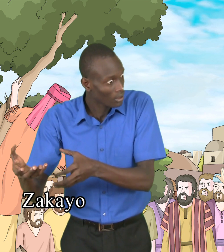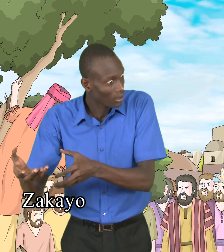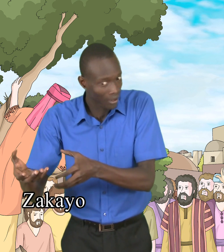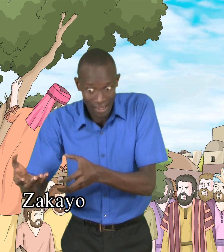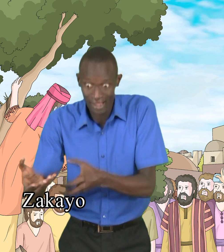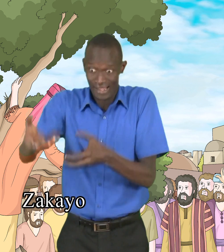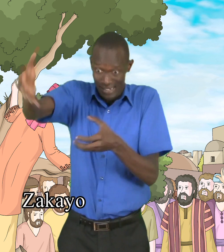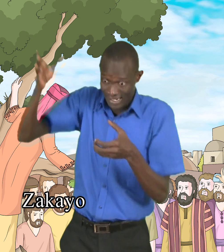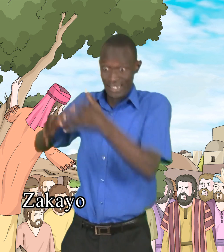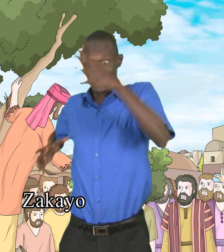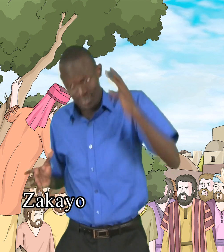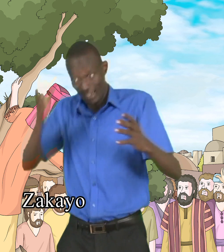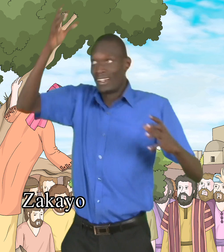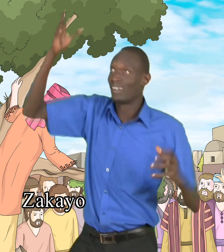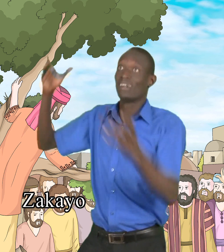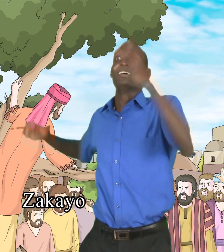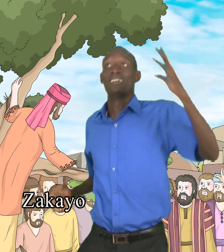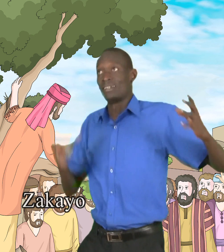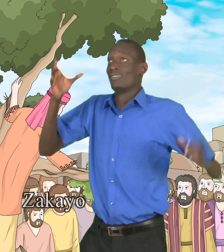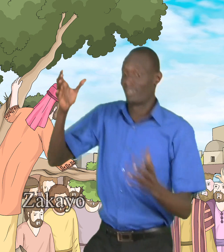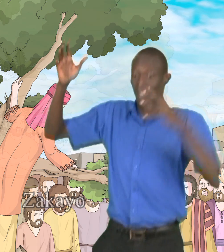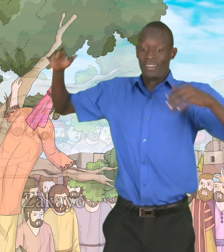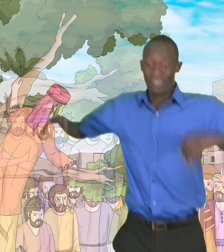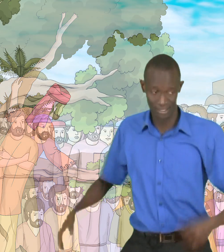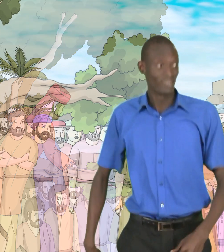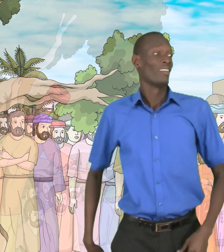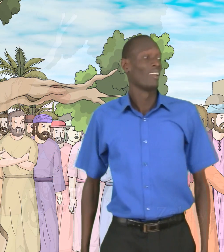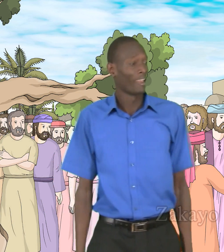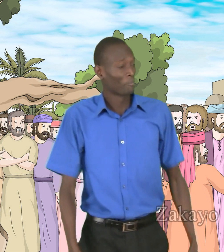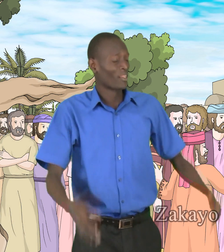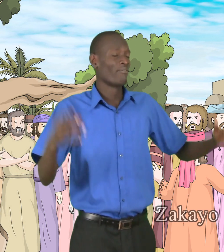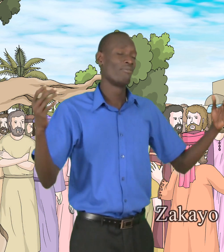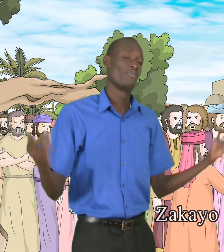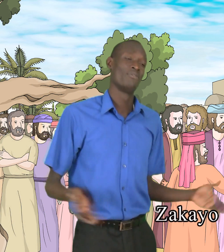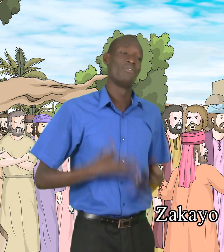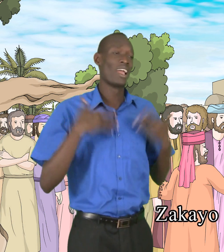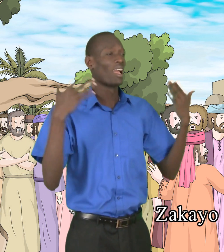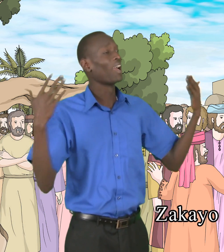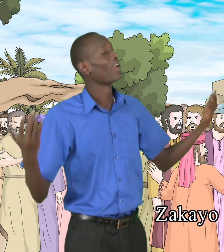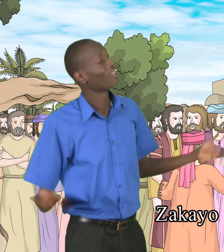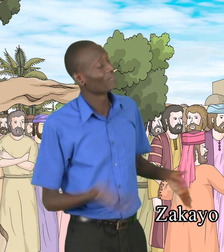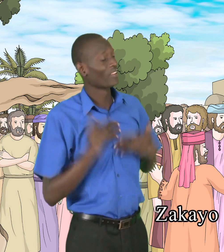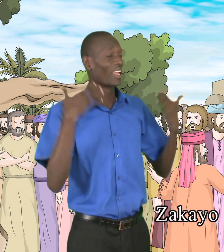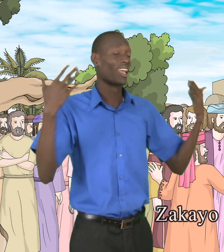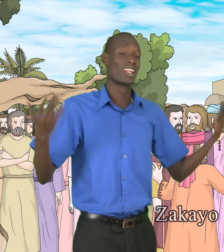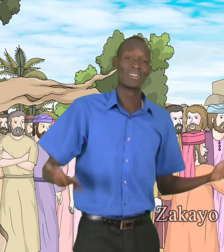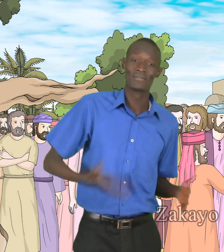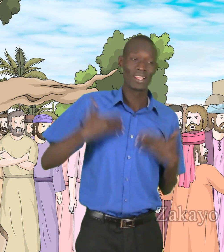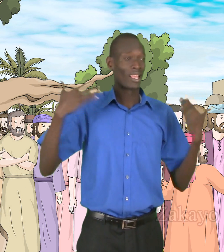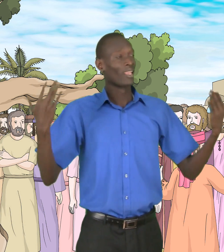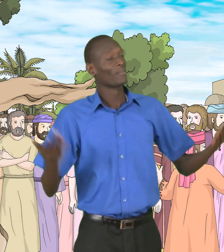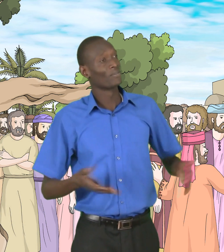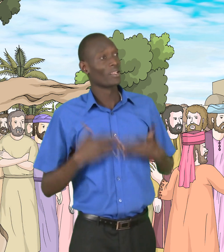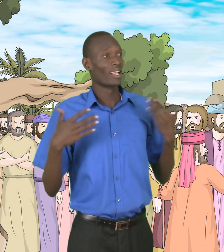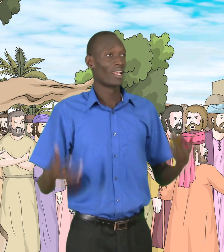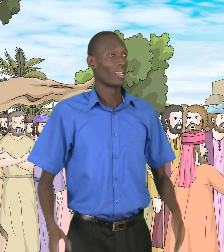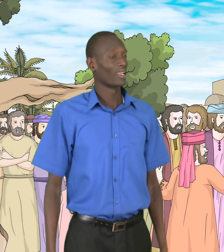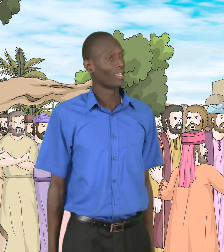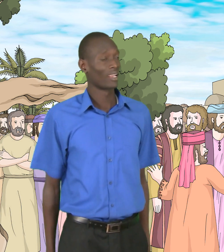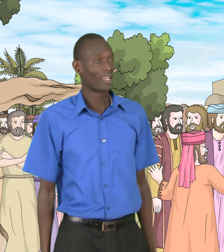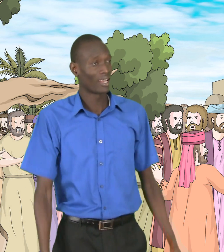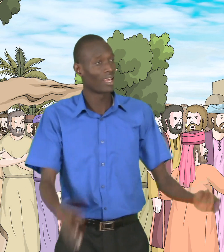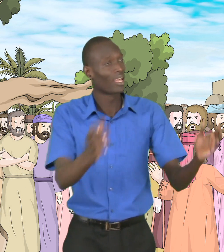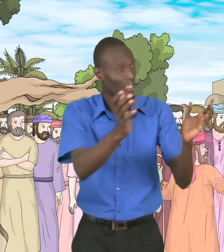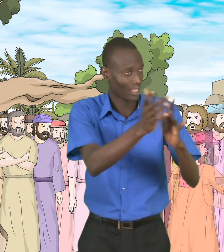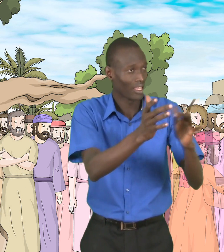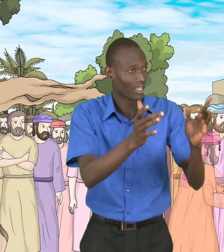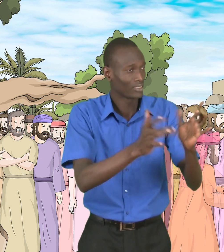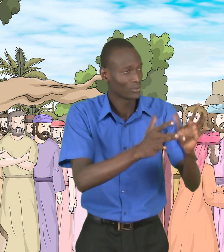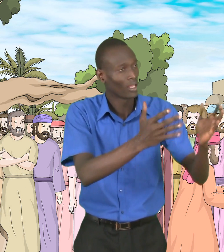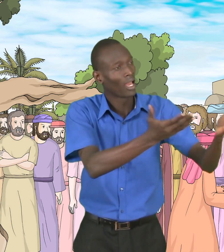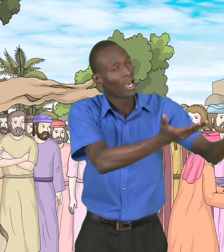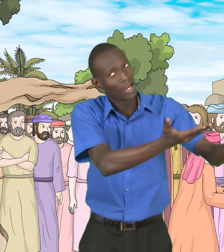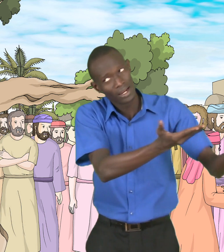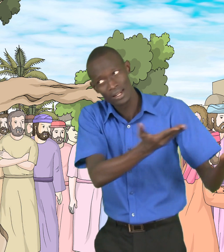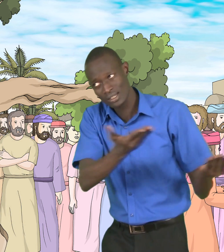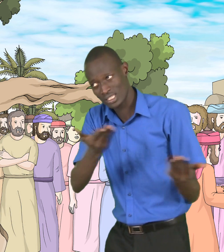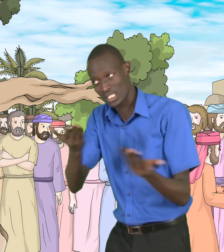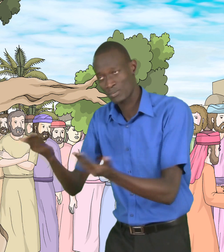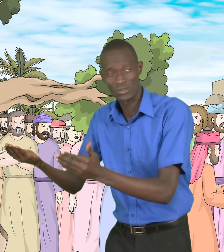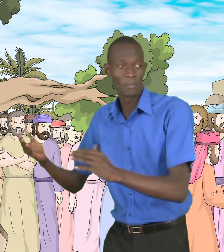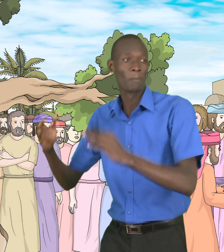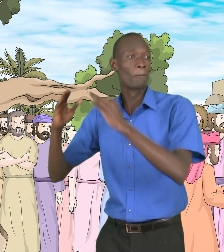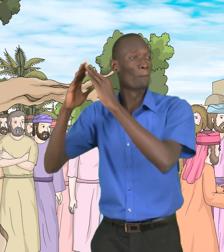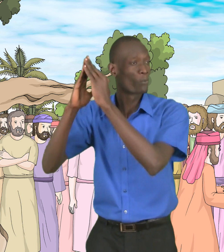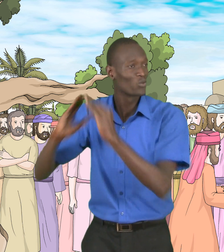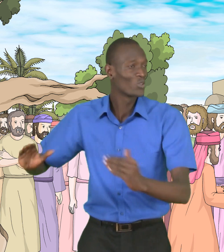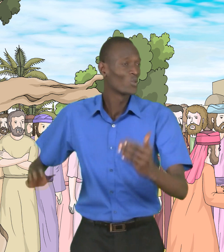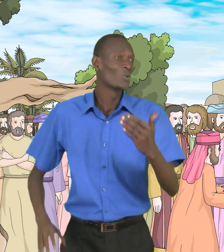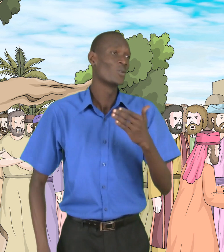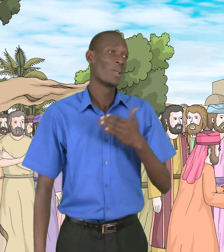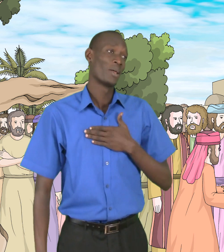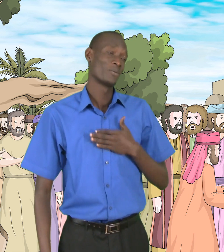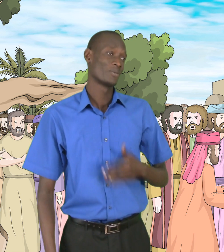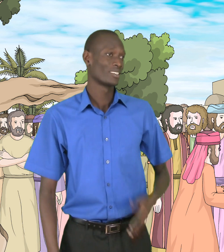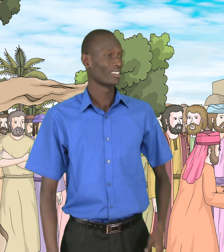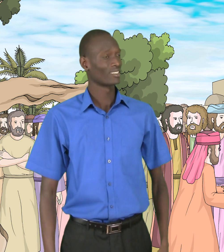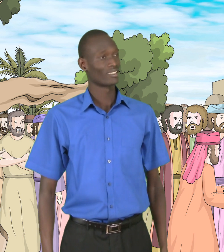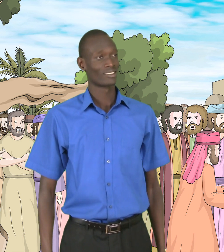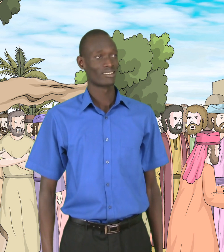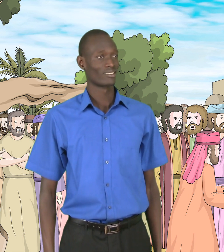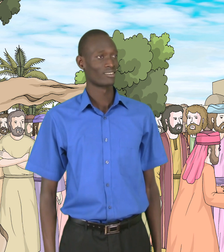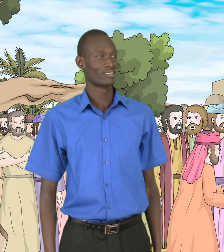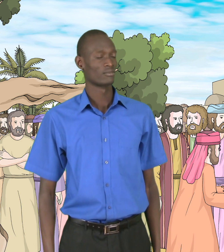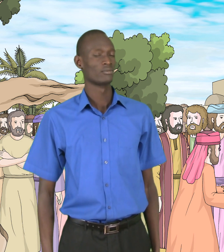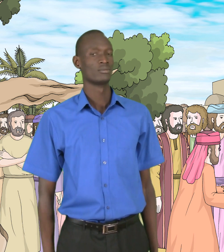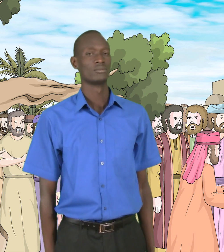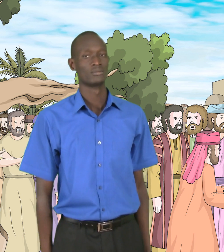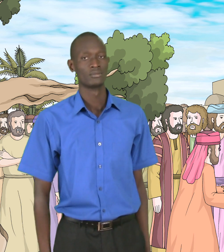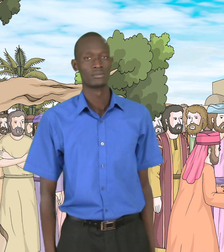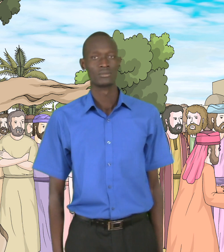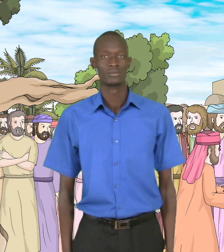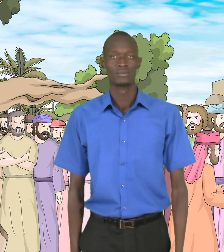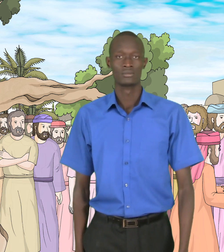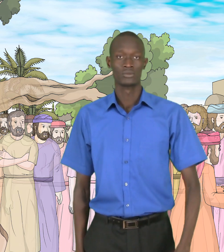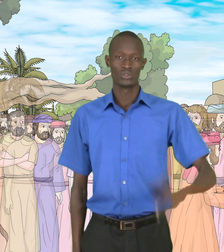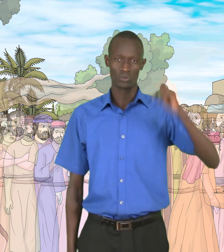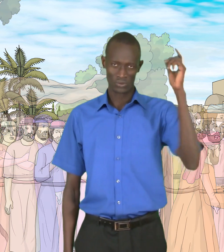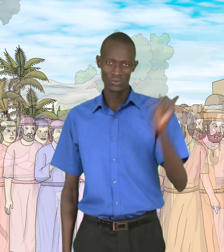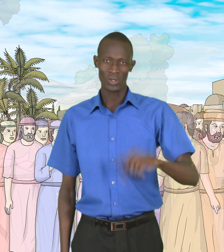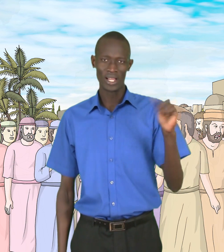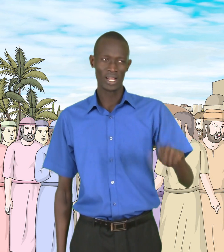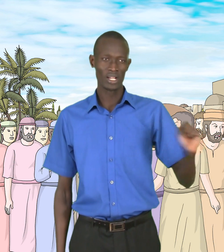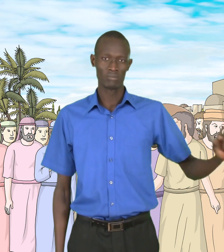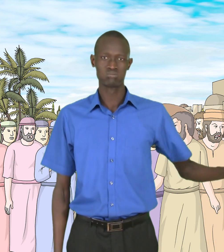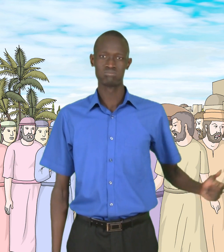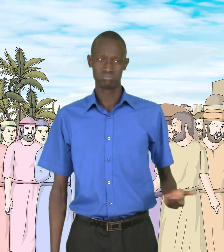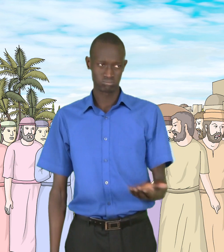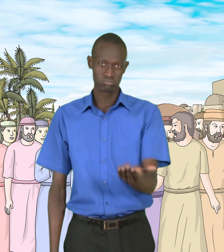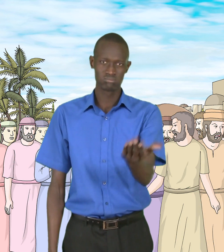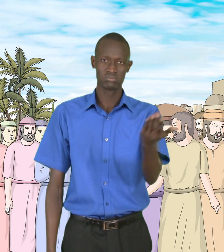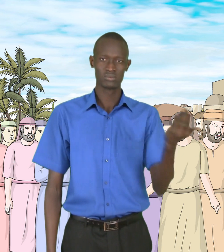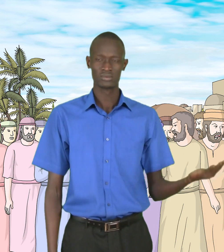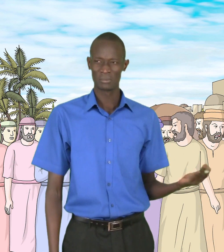So Zacchaeus hurried down and welcomed Him joyfully.